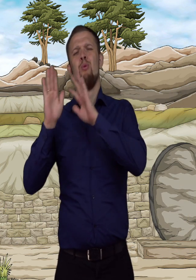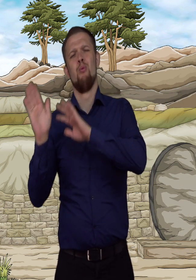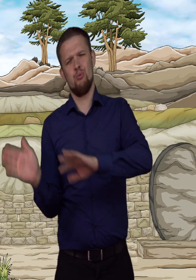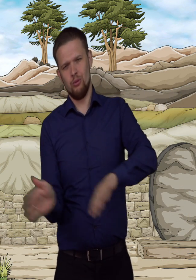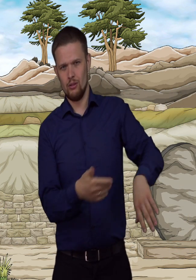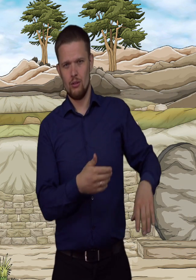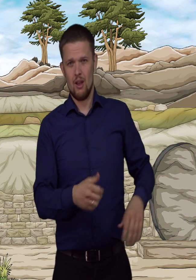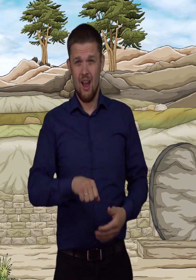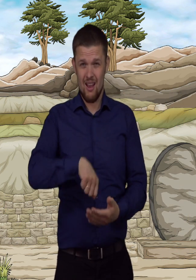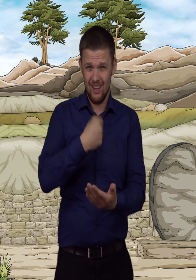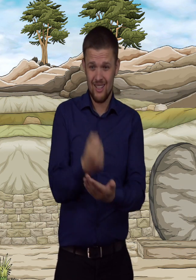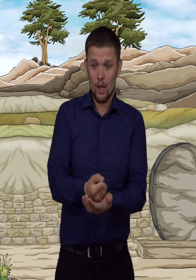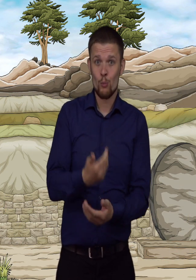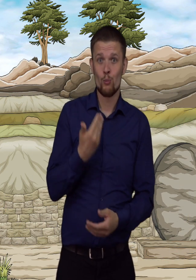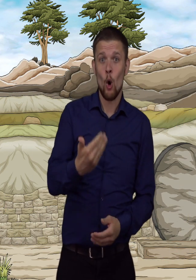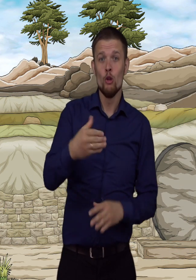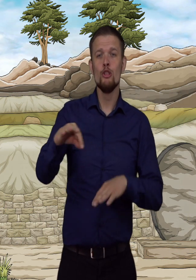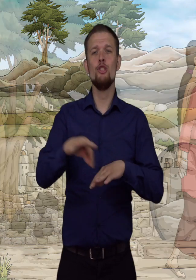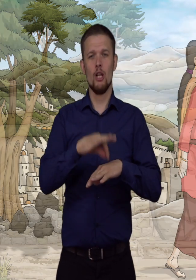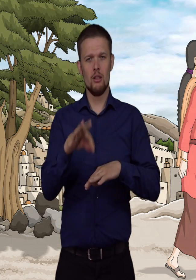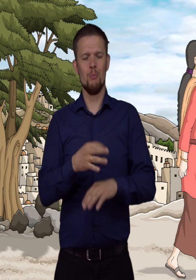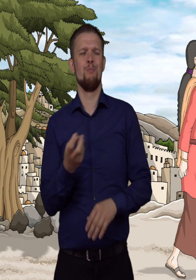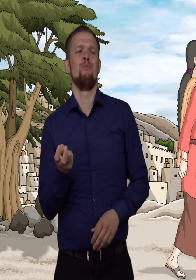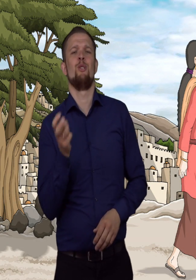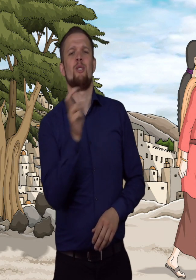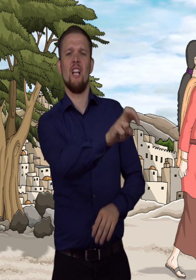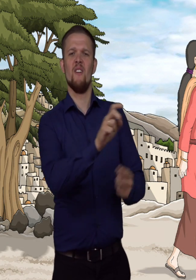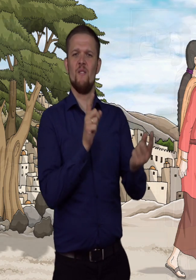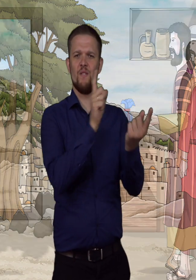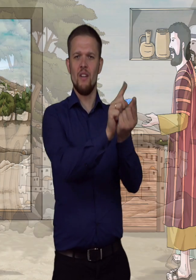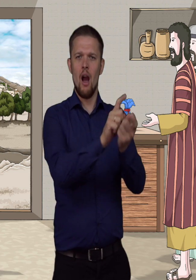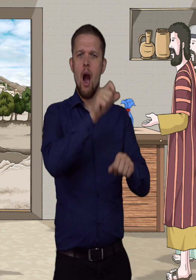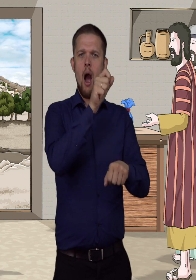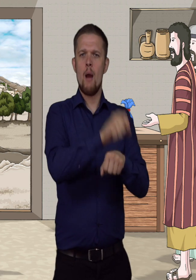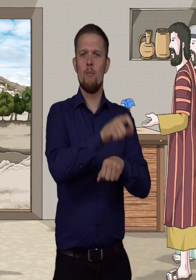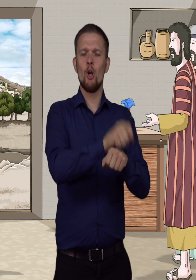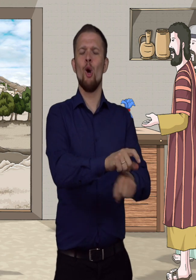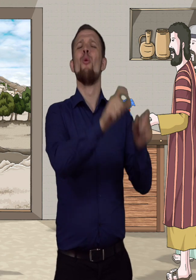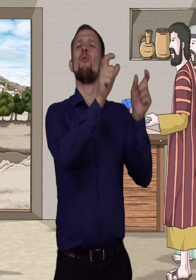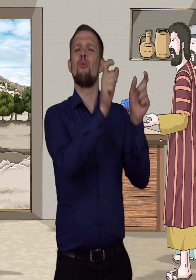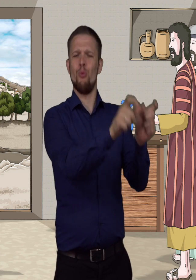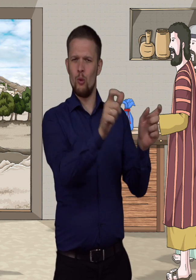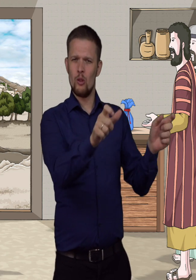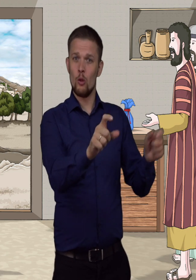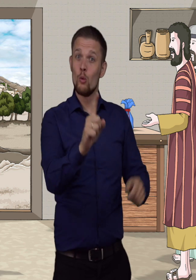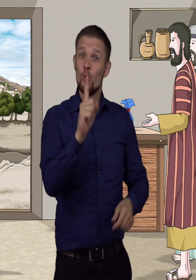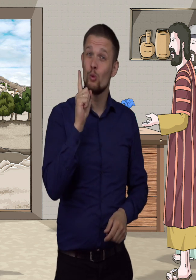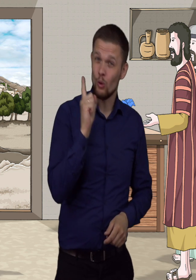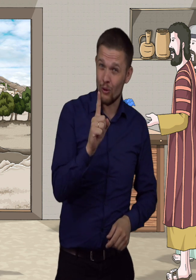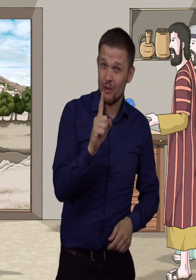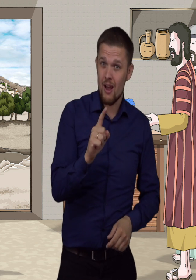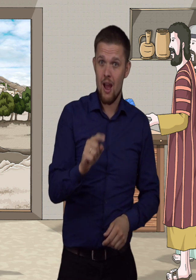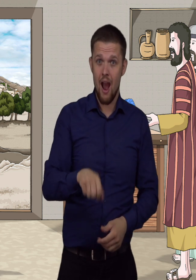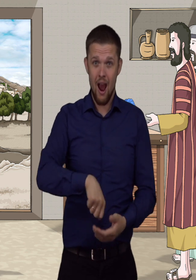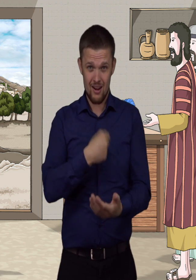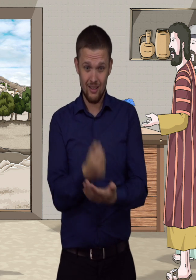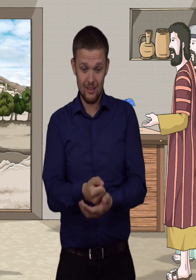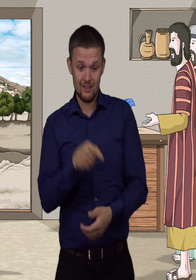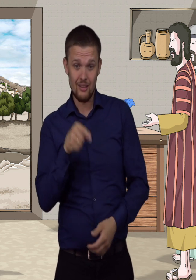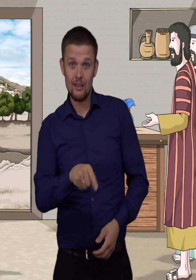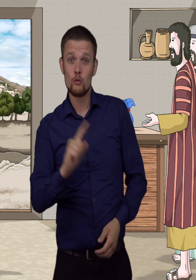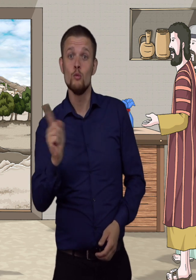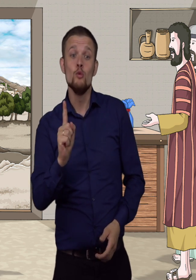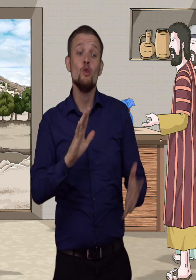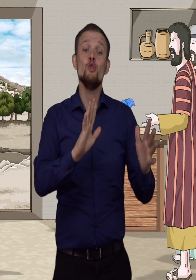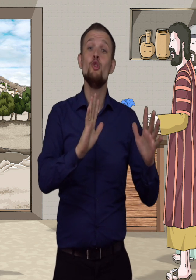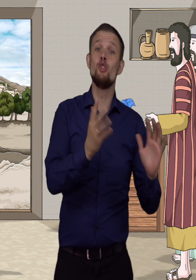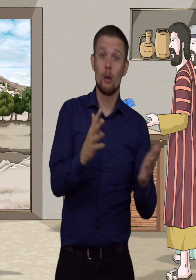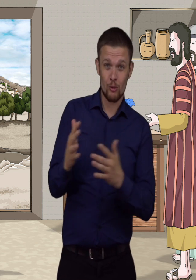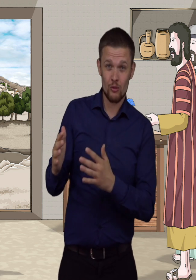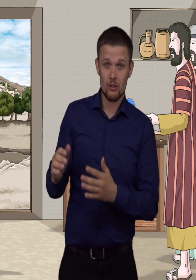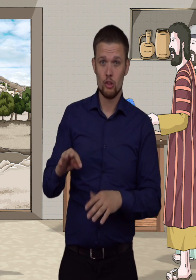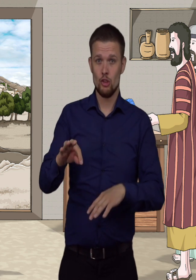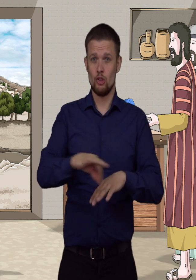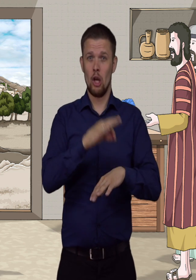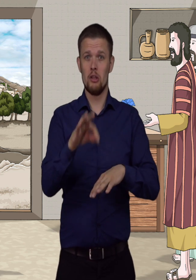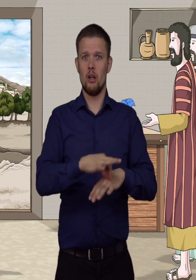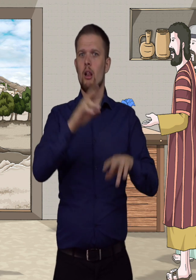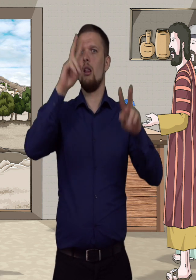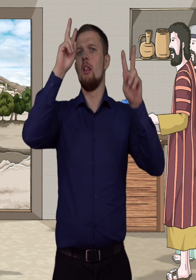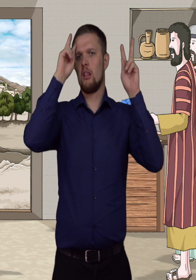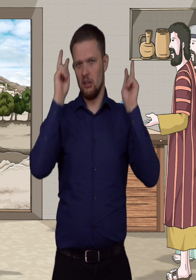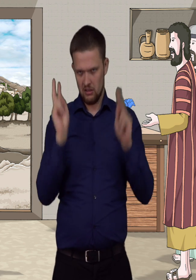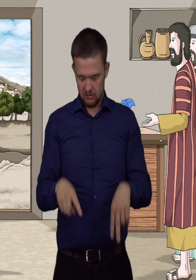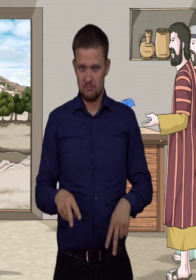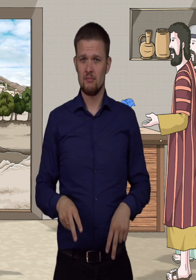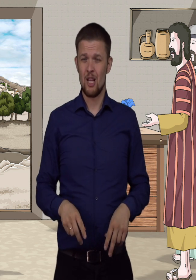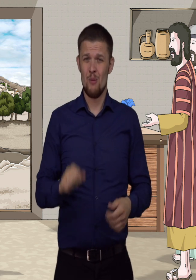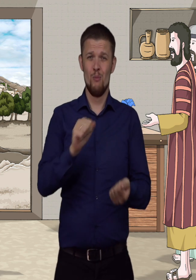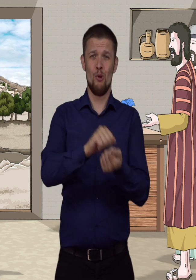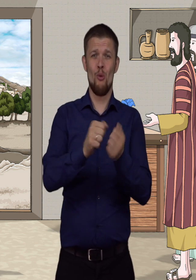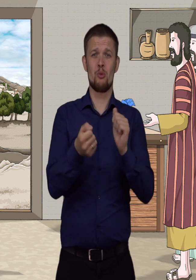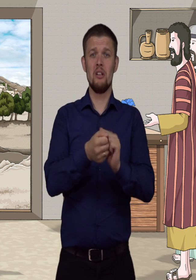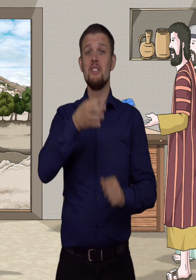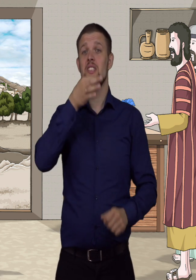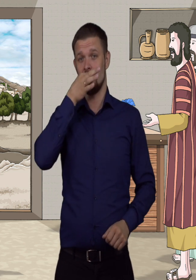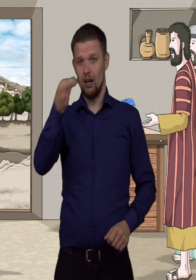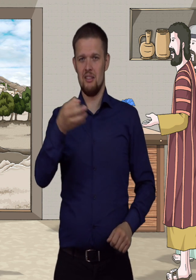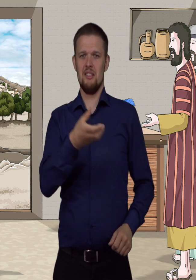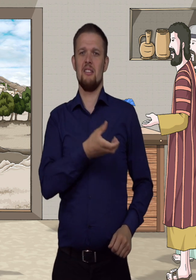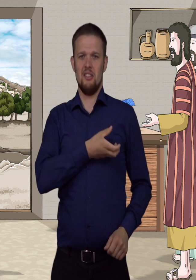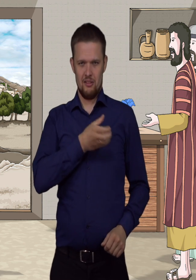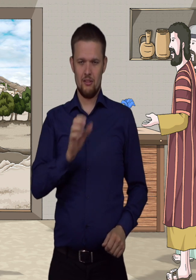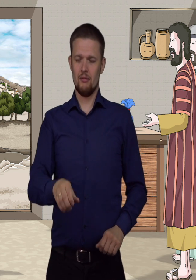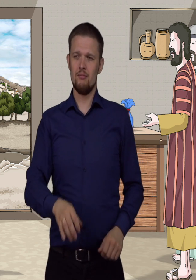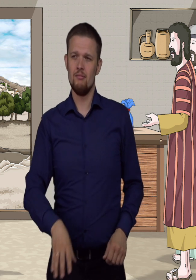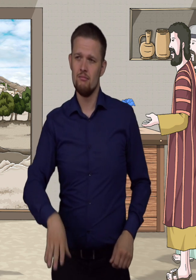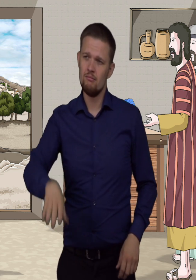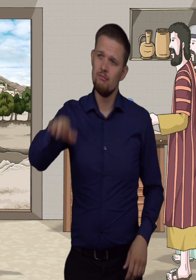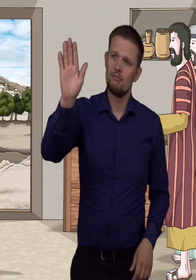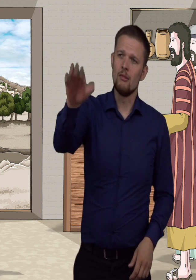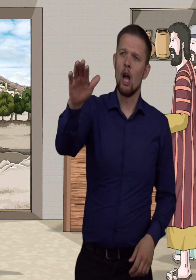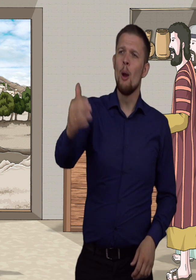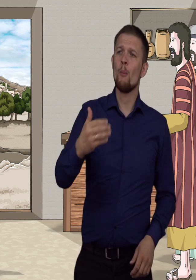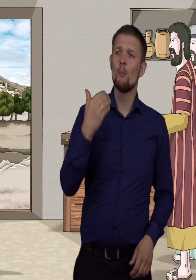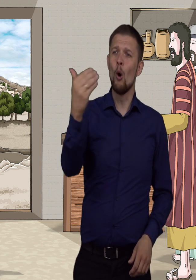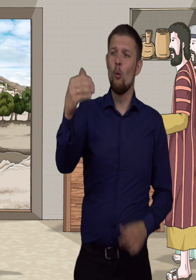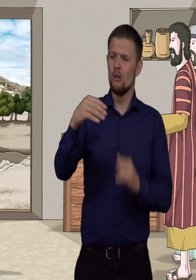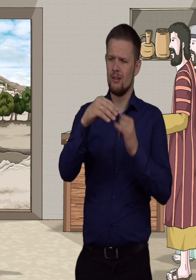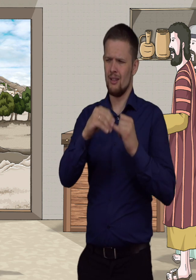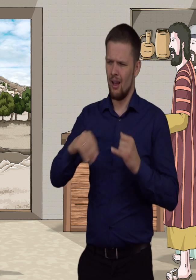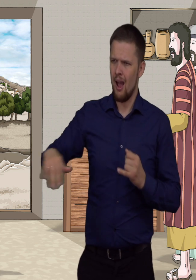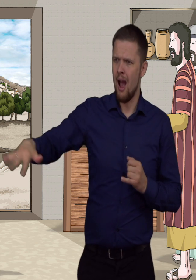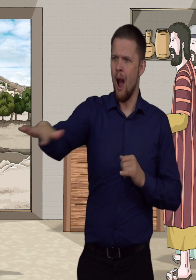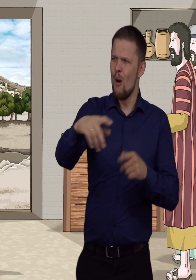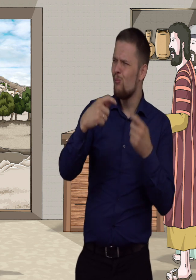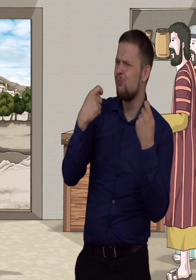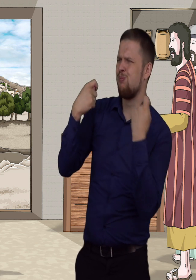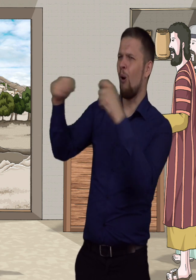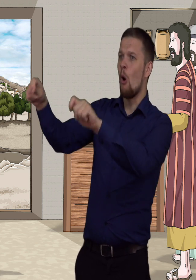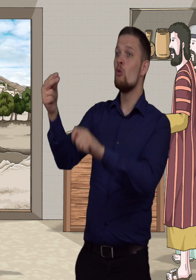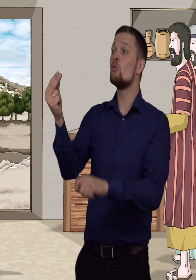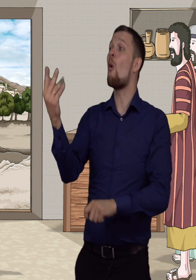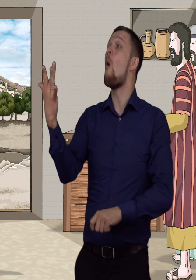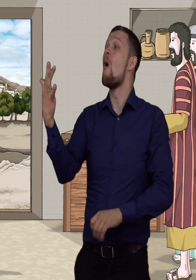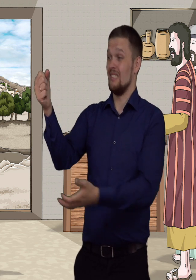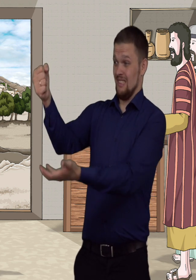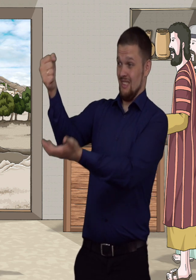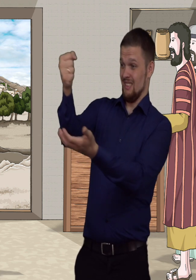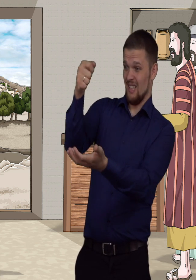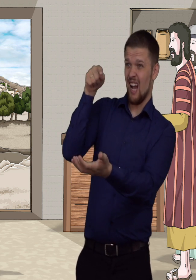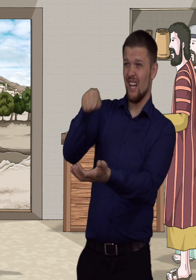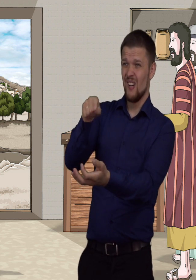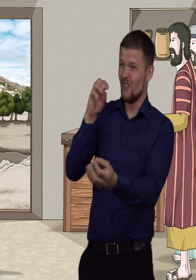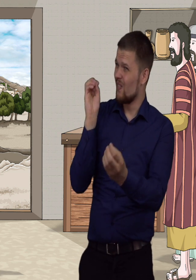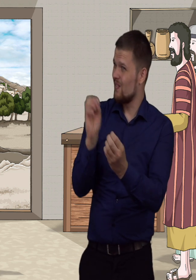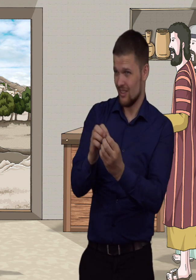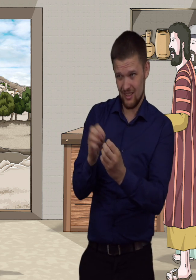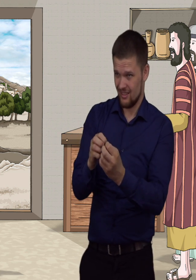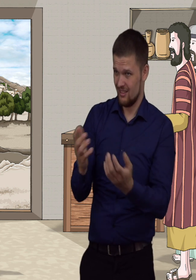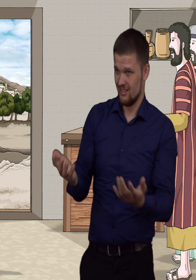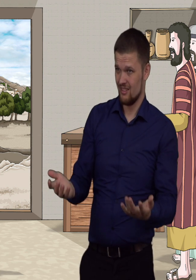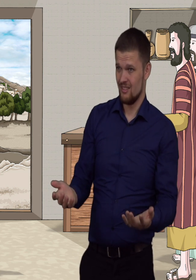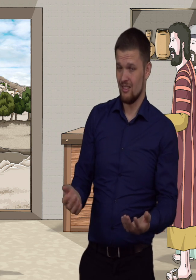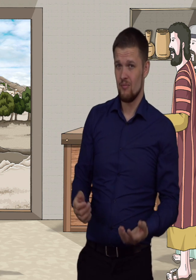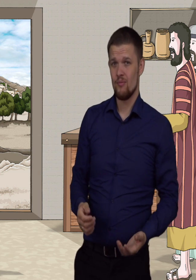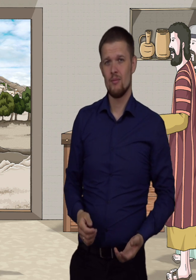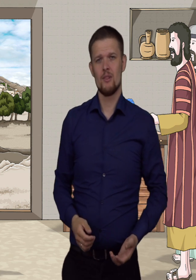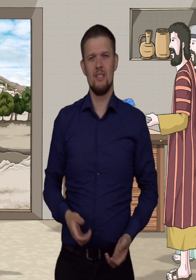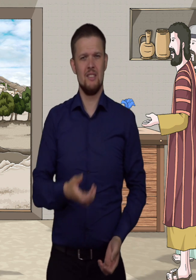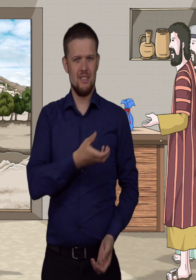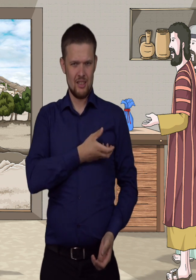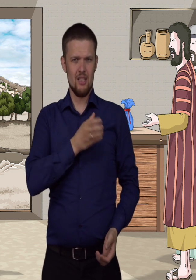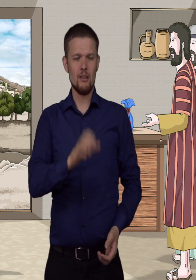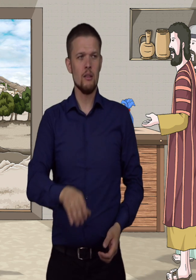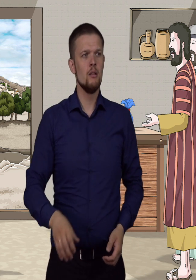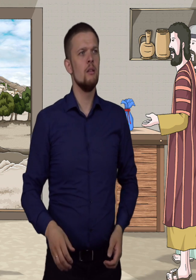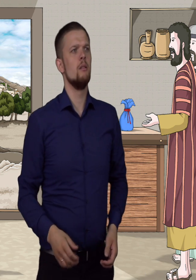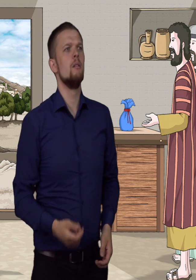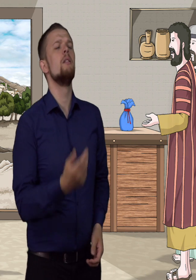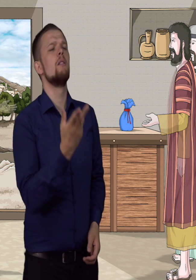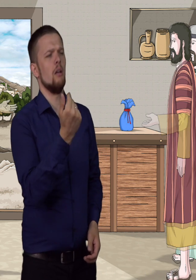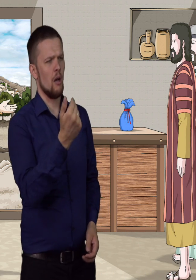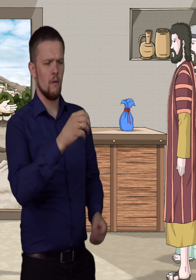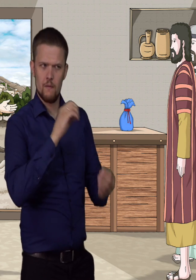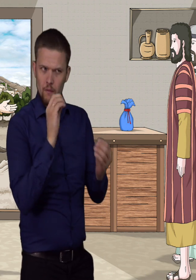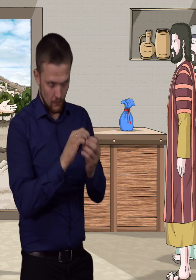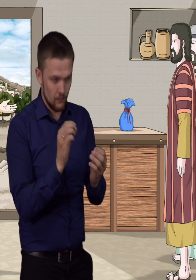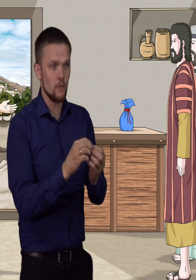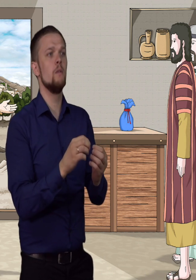About three hours later his wife also came in, unaware of what had happened. “Tell me,” said Peter, “is this the price you and your husband got for the land?”